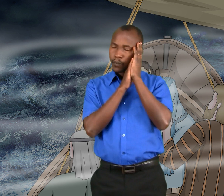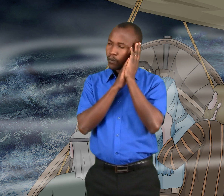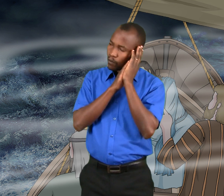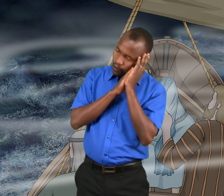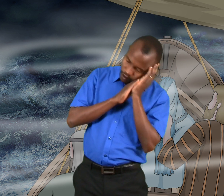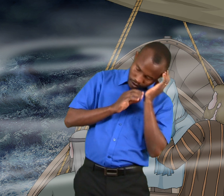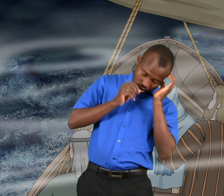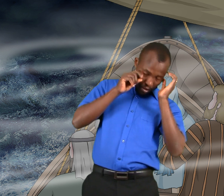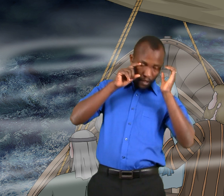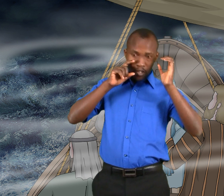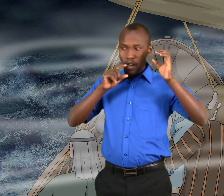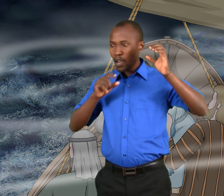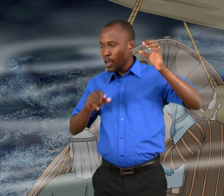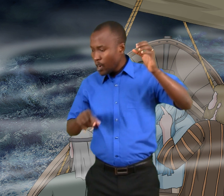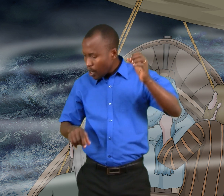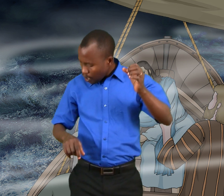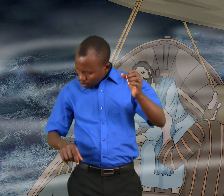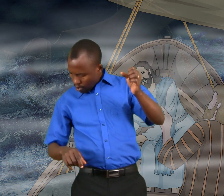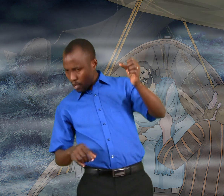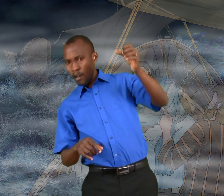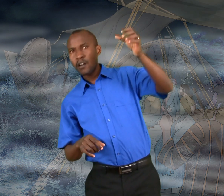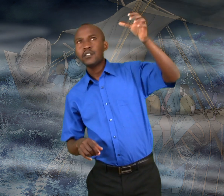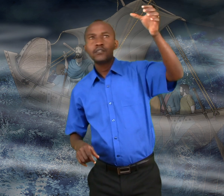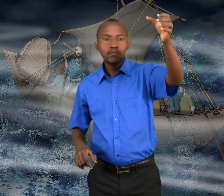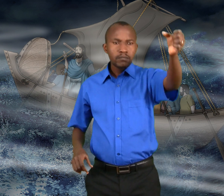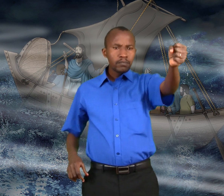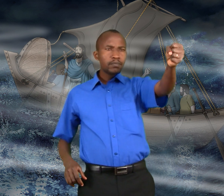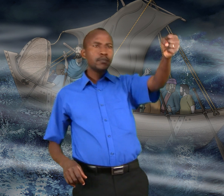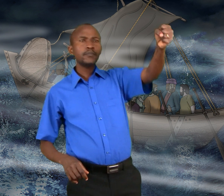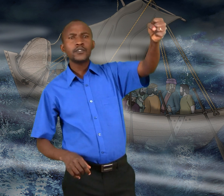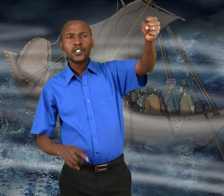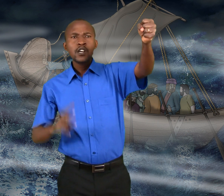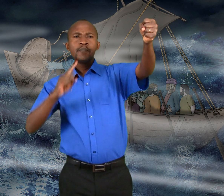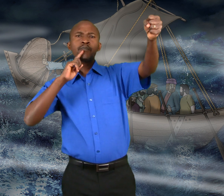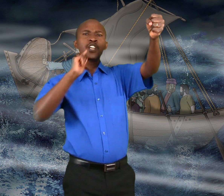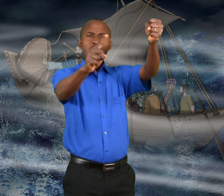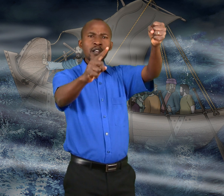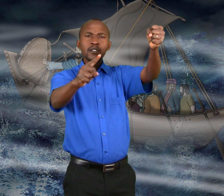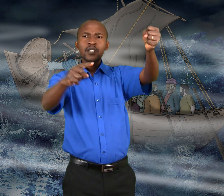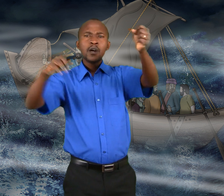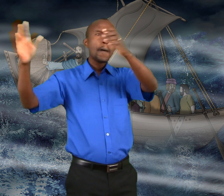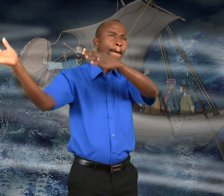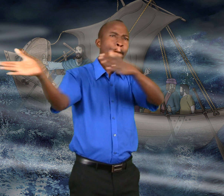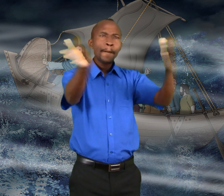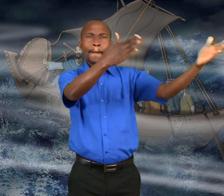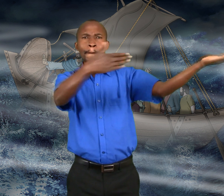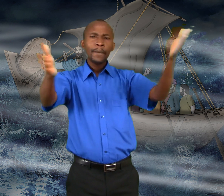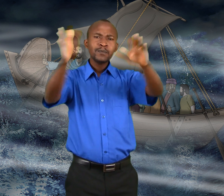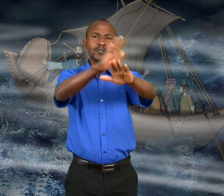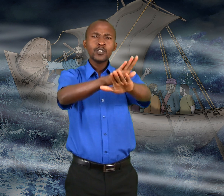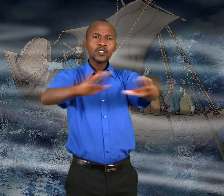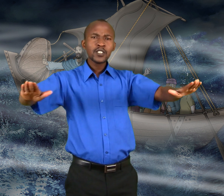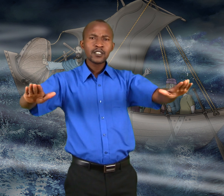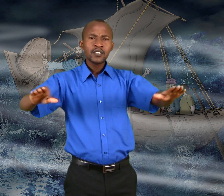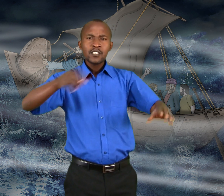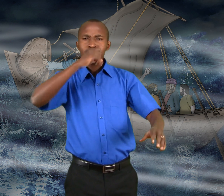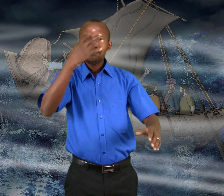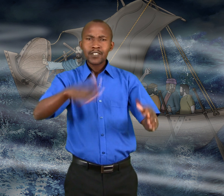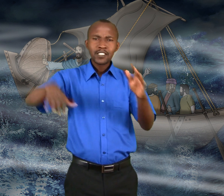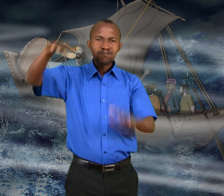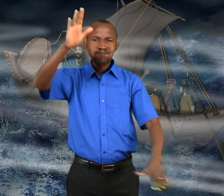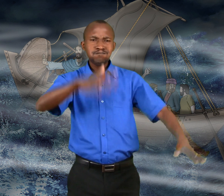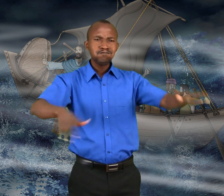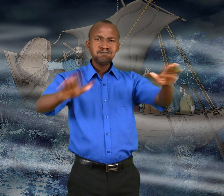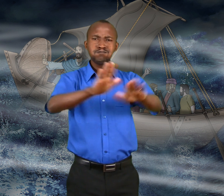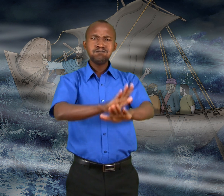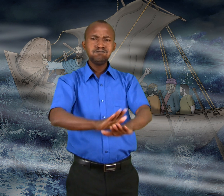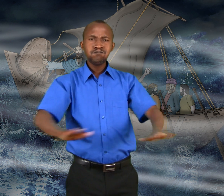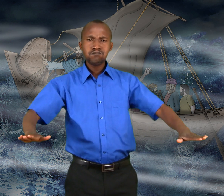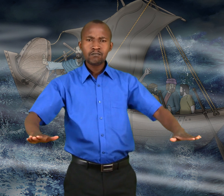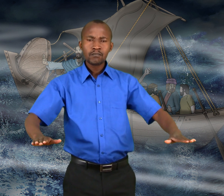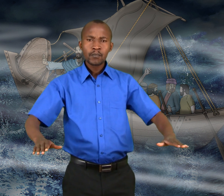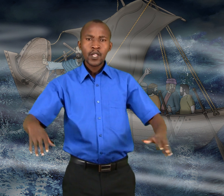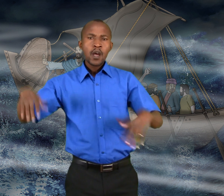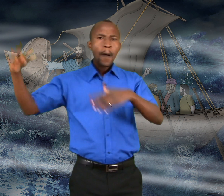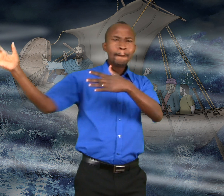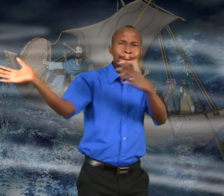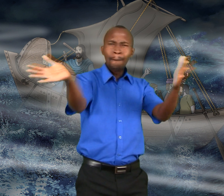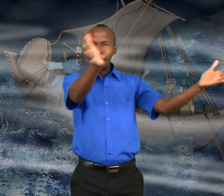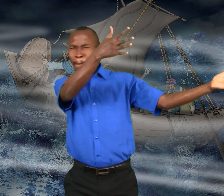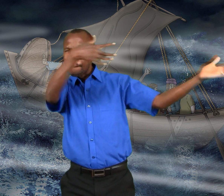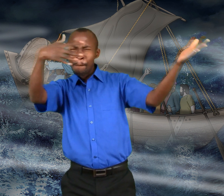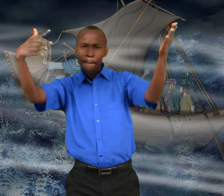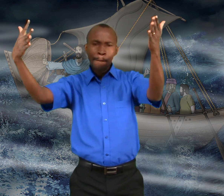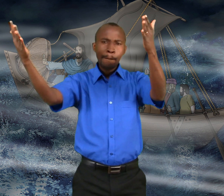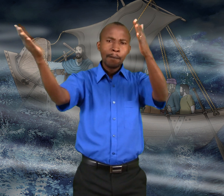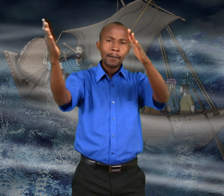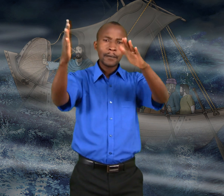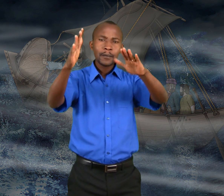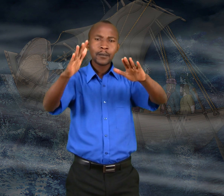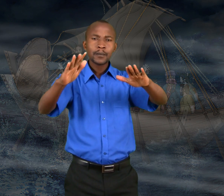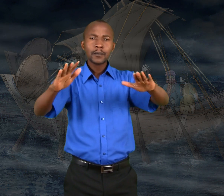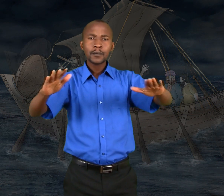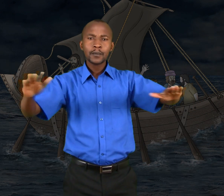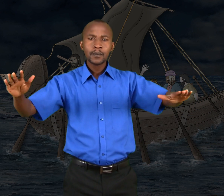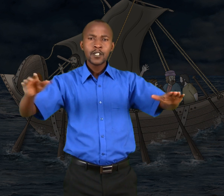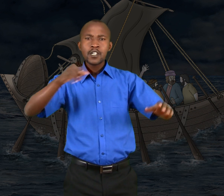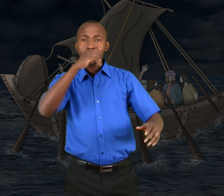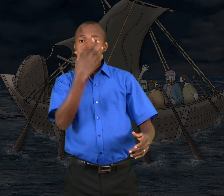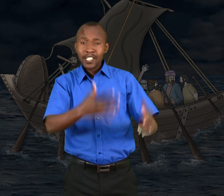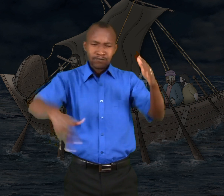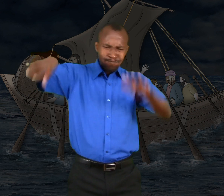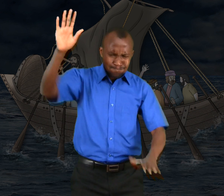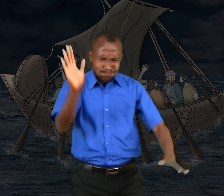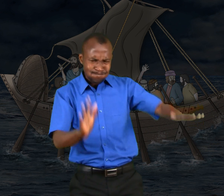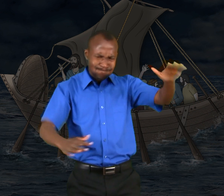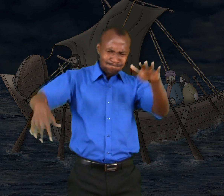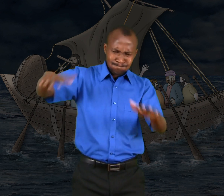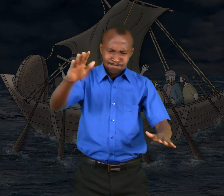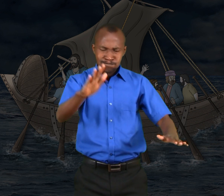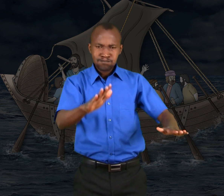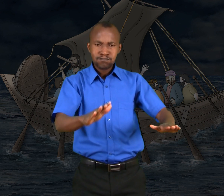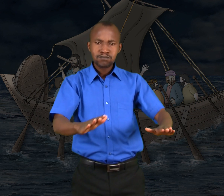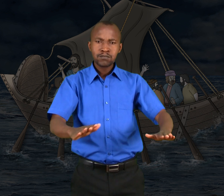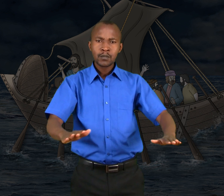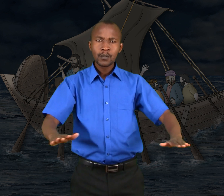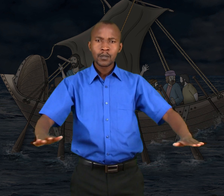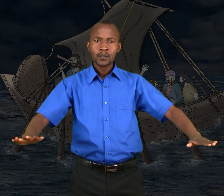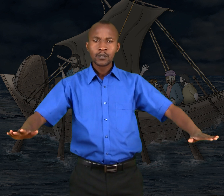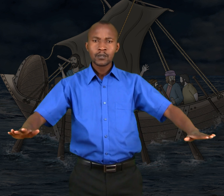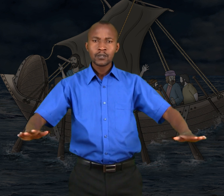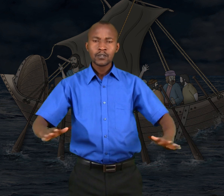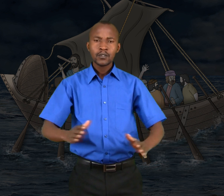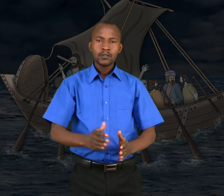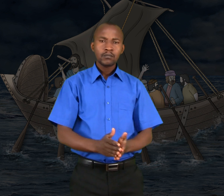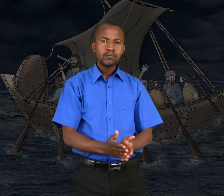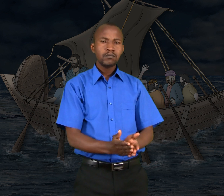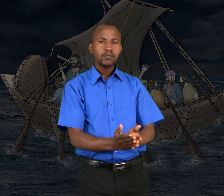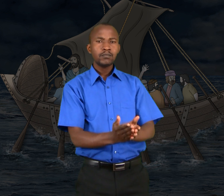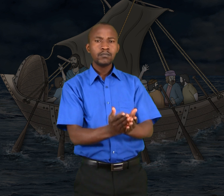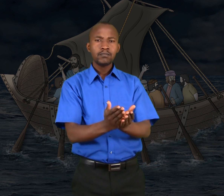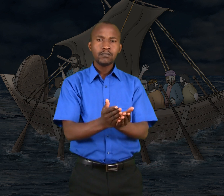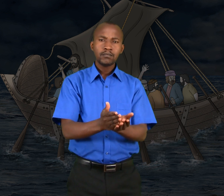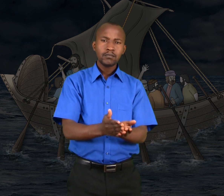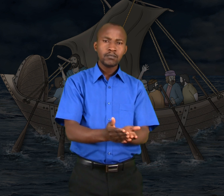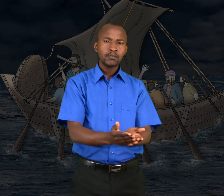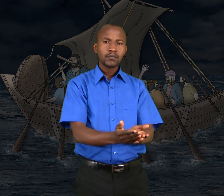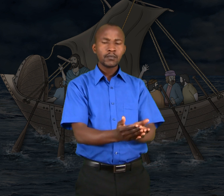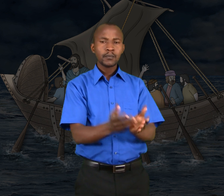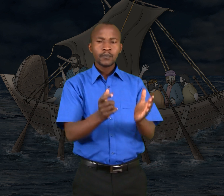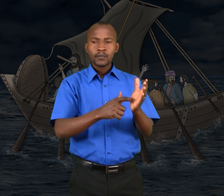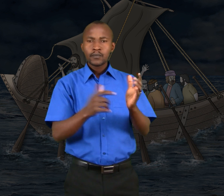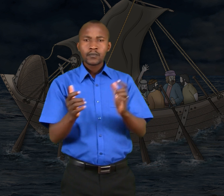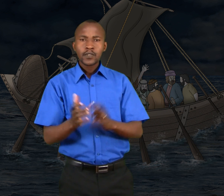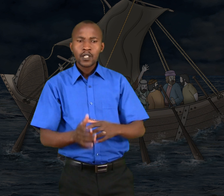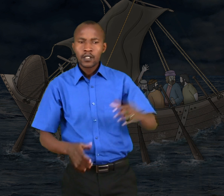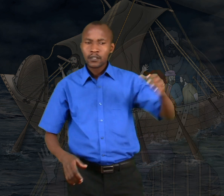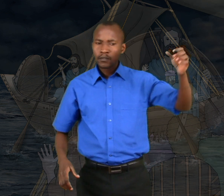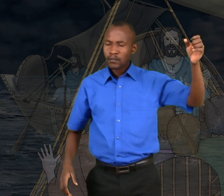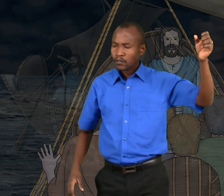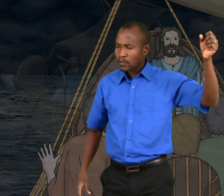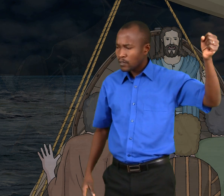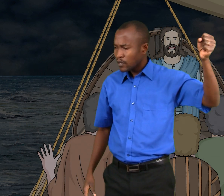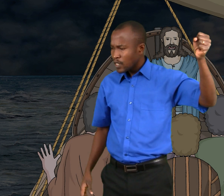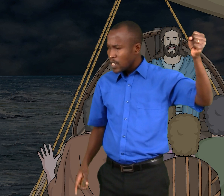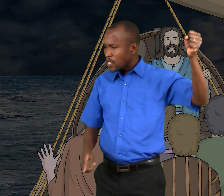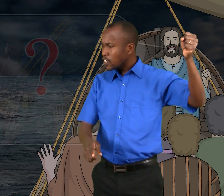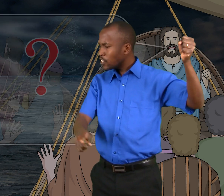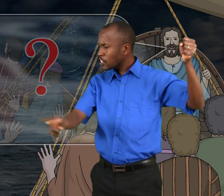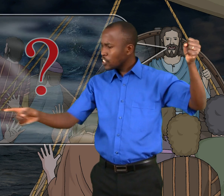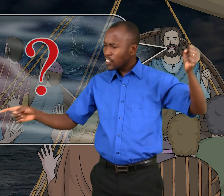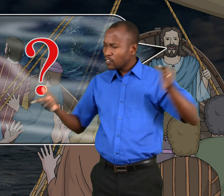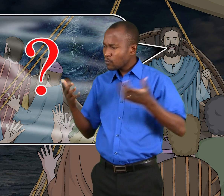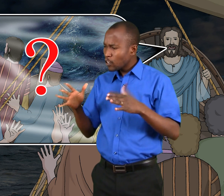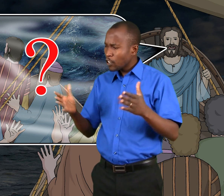Then Jesus got up and rebuked the wind and the sea. “Silence!” He commanded. “Be still!” And the wind died down, and it was perfectly calm.